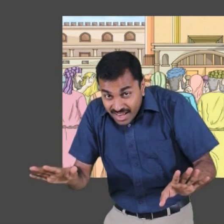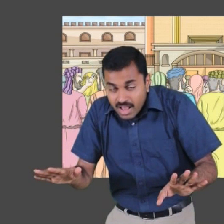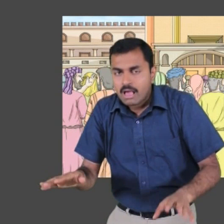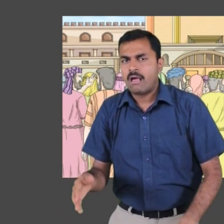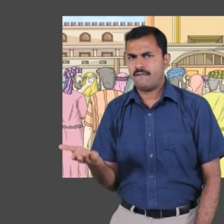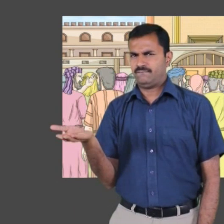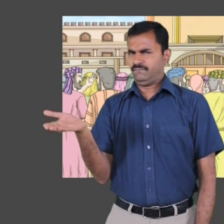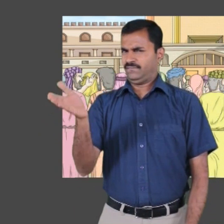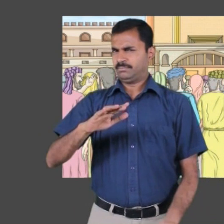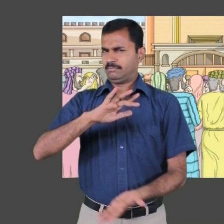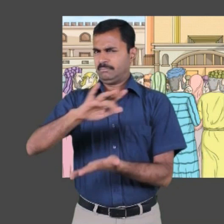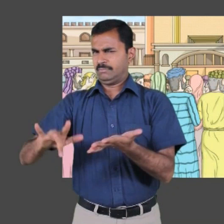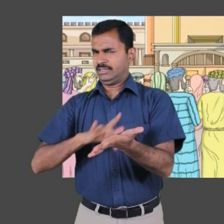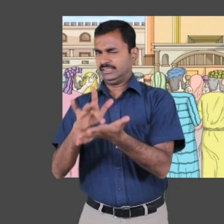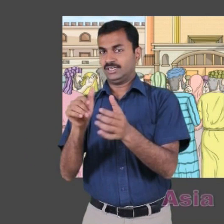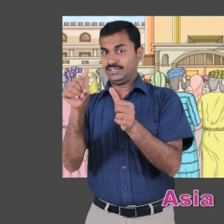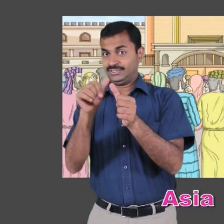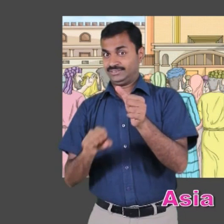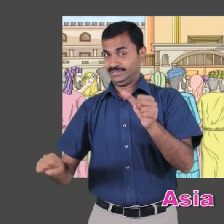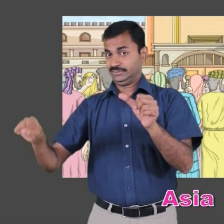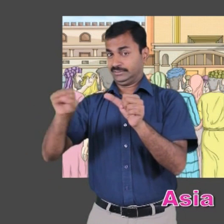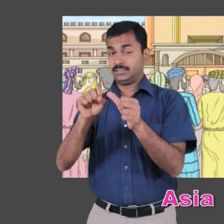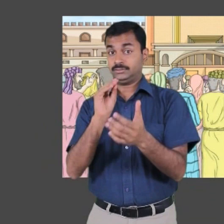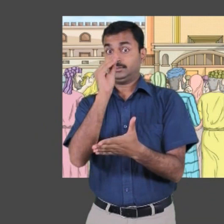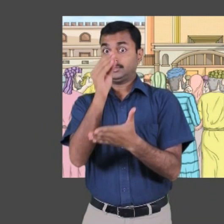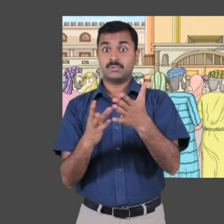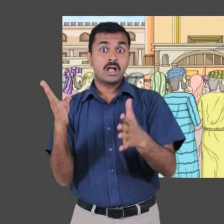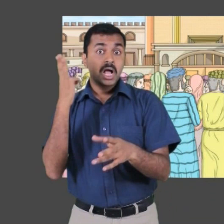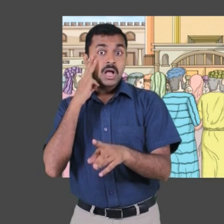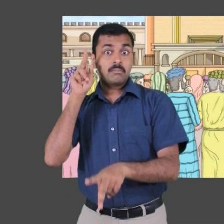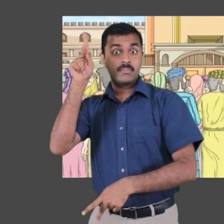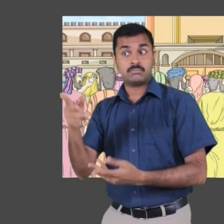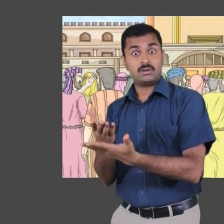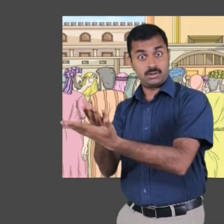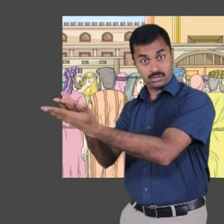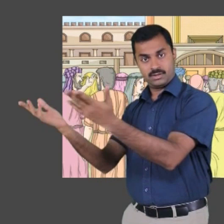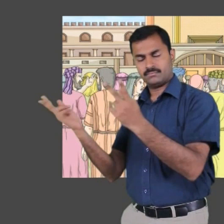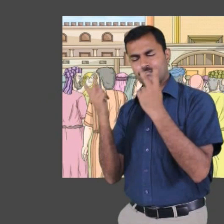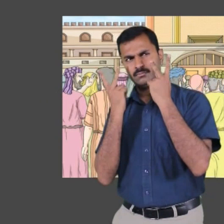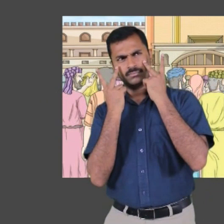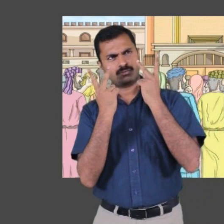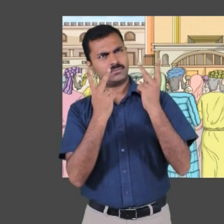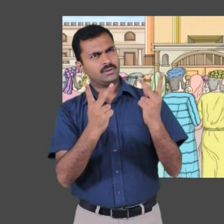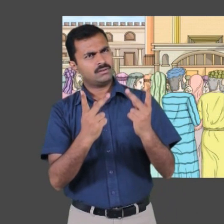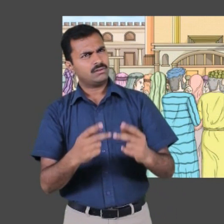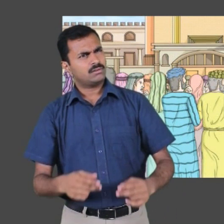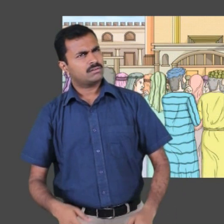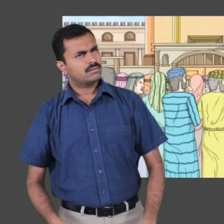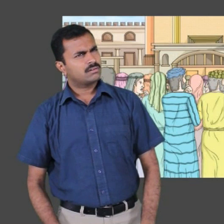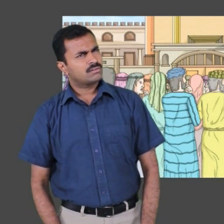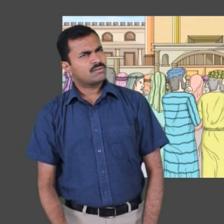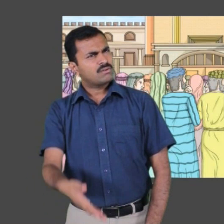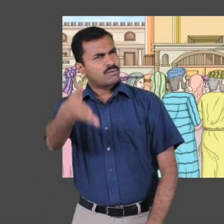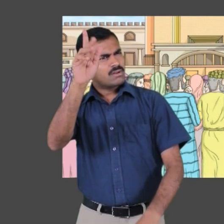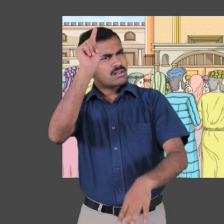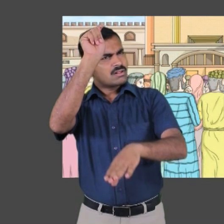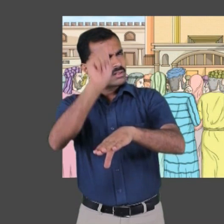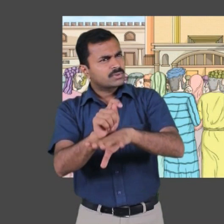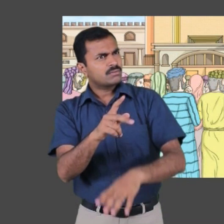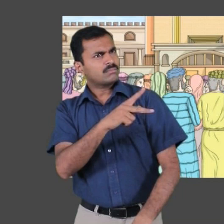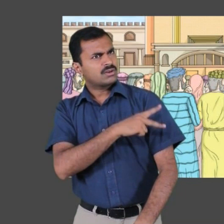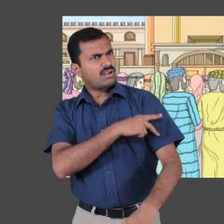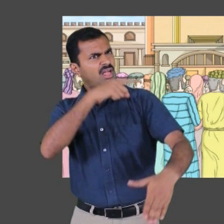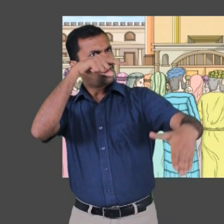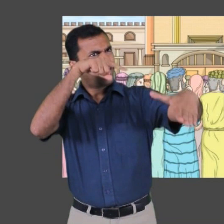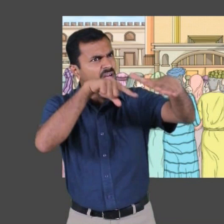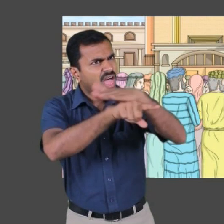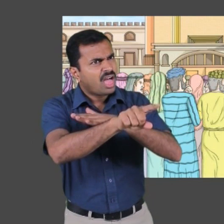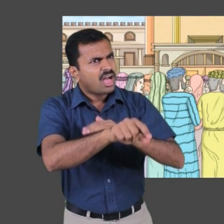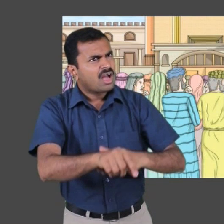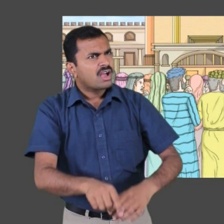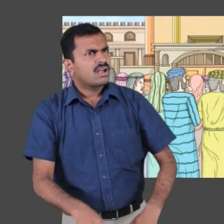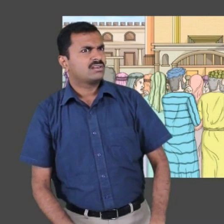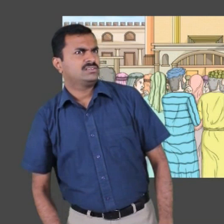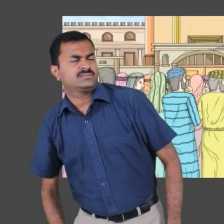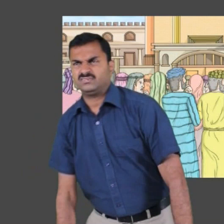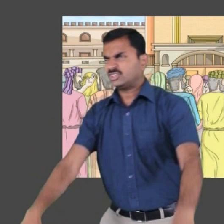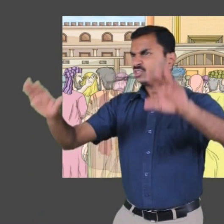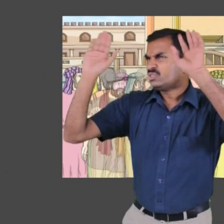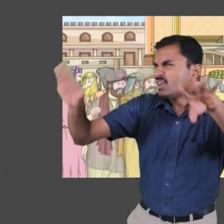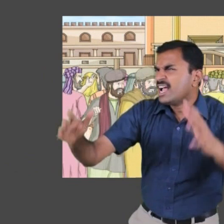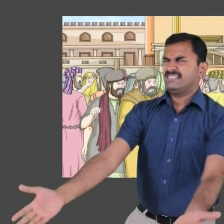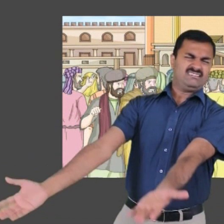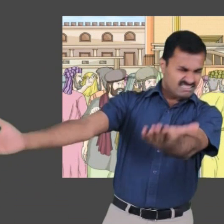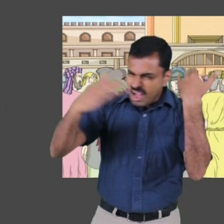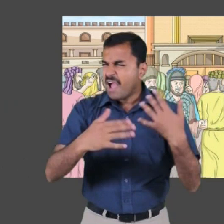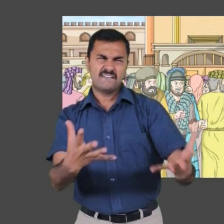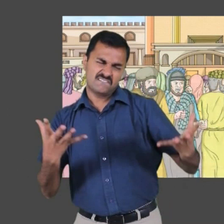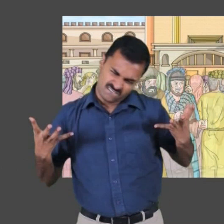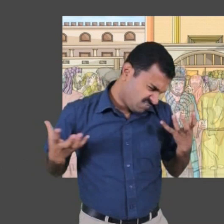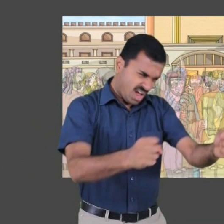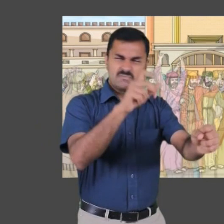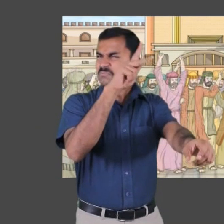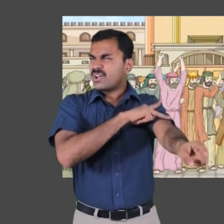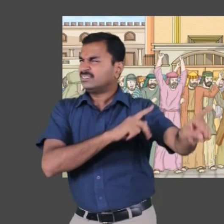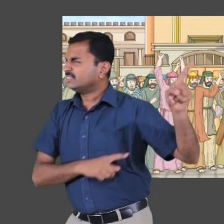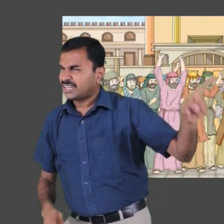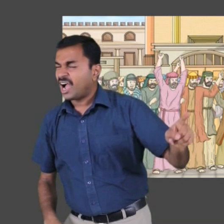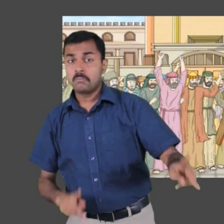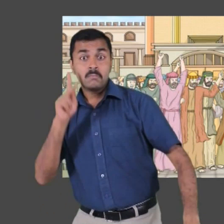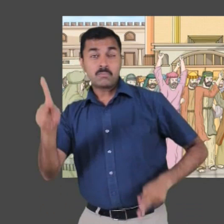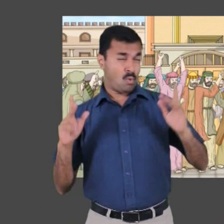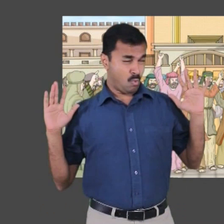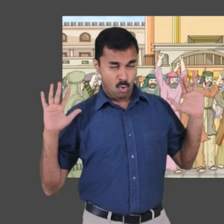When the seven days were almost over, some Jews from the province of Asia saw Paul at the temple.